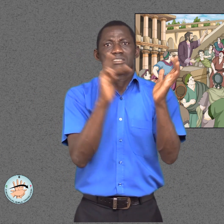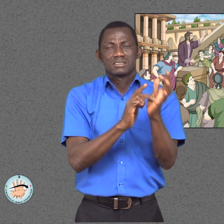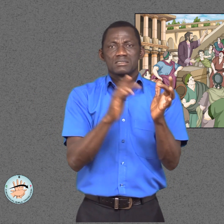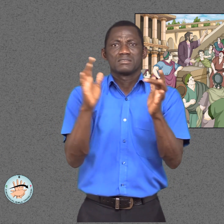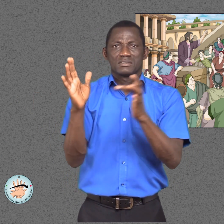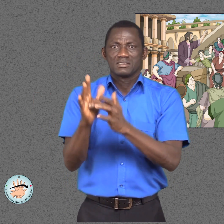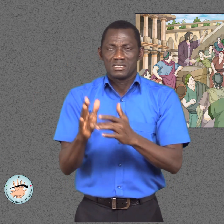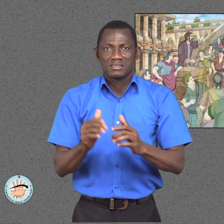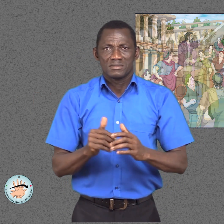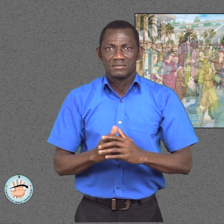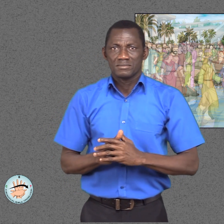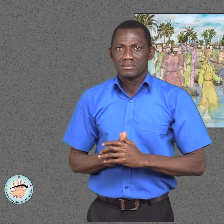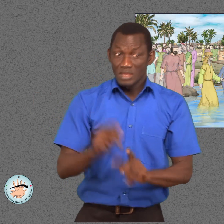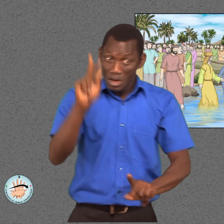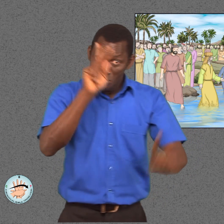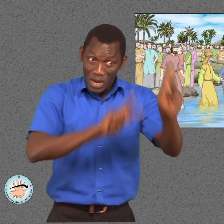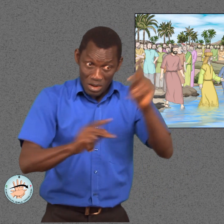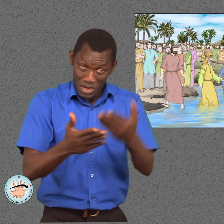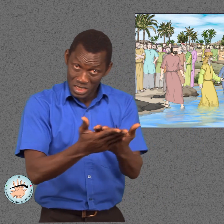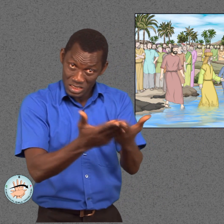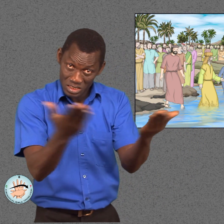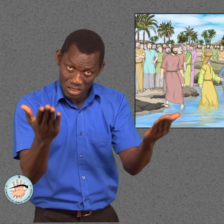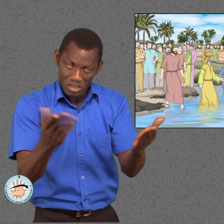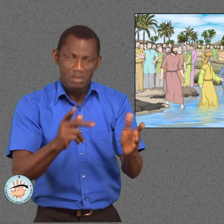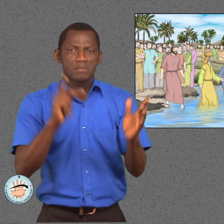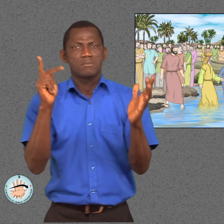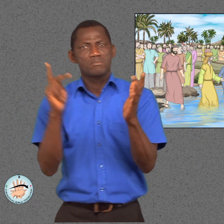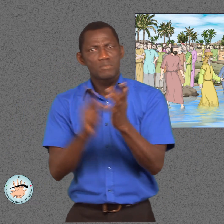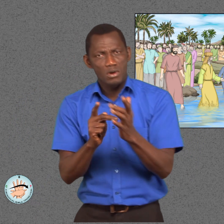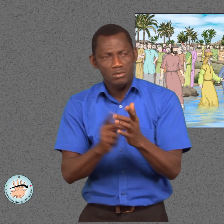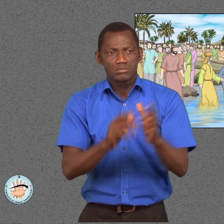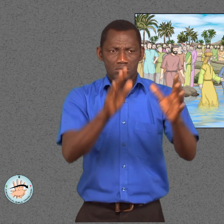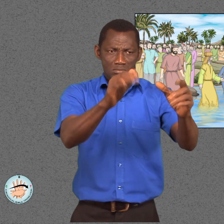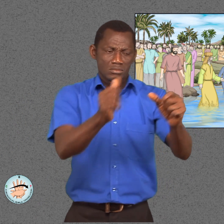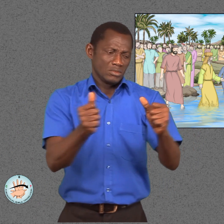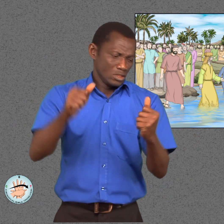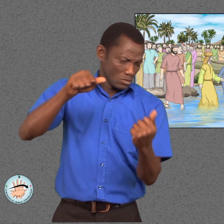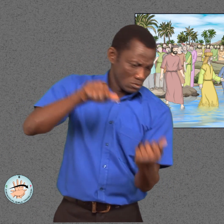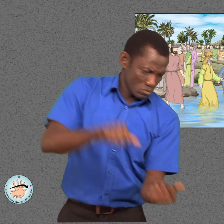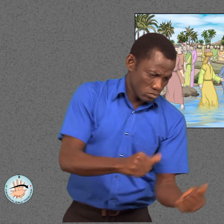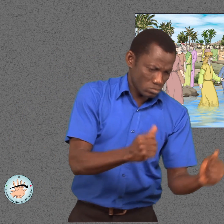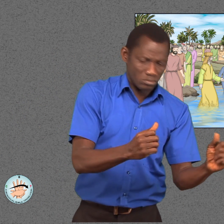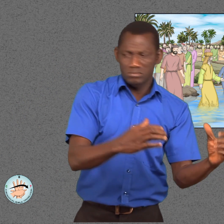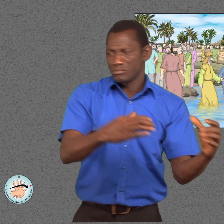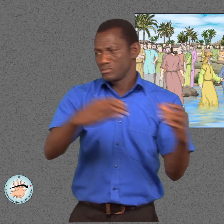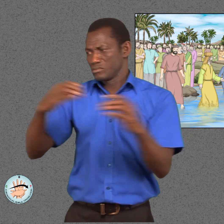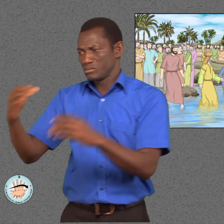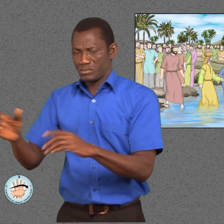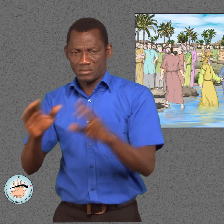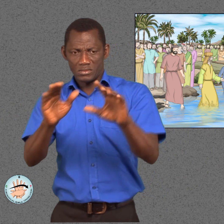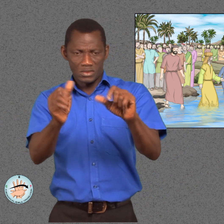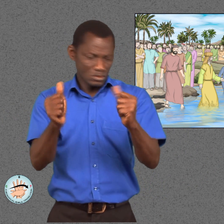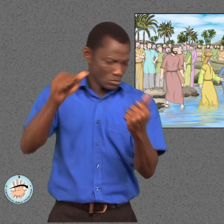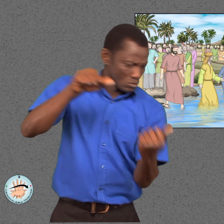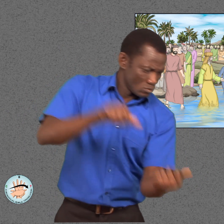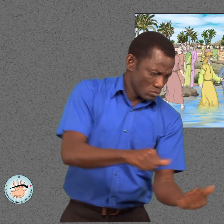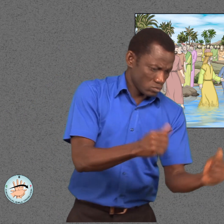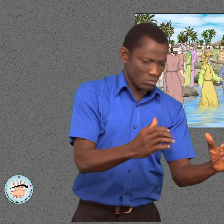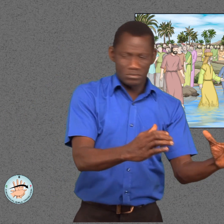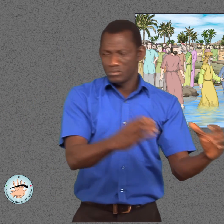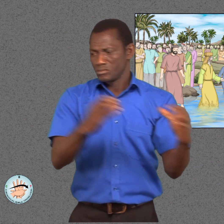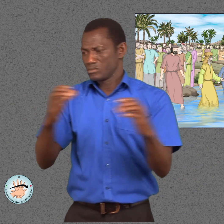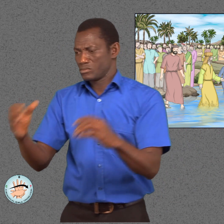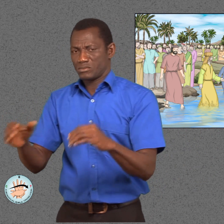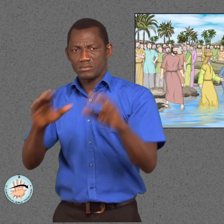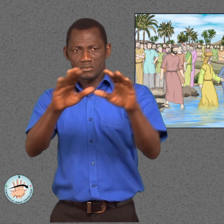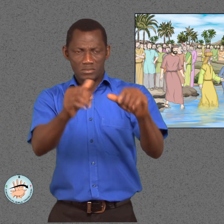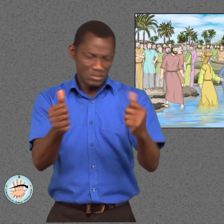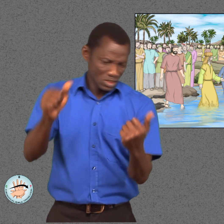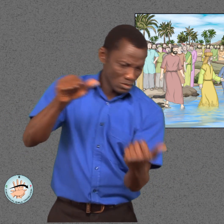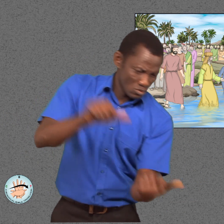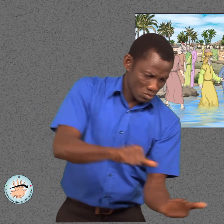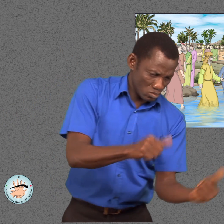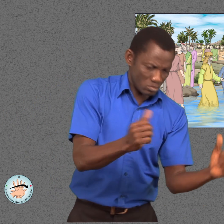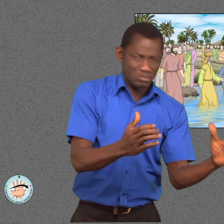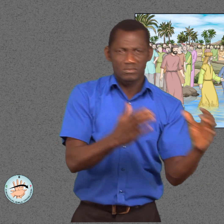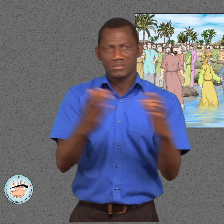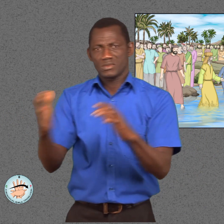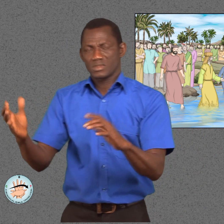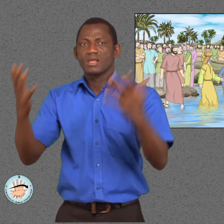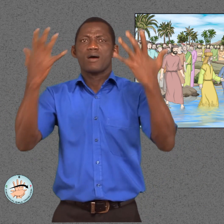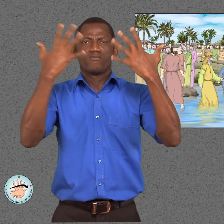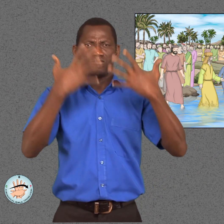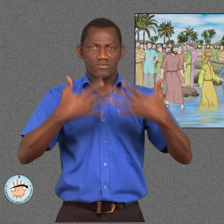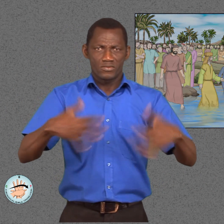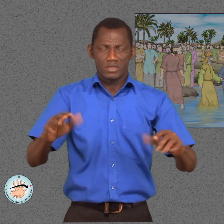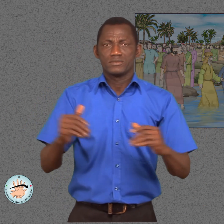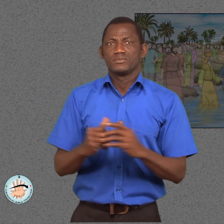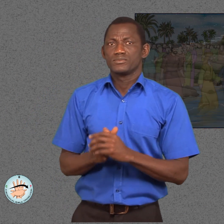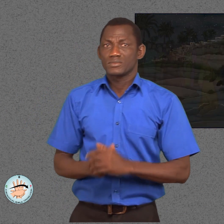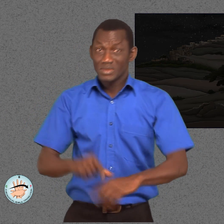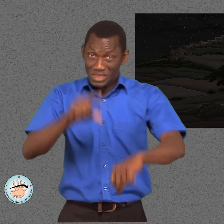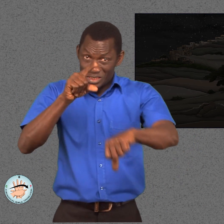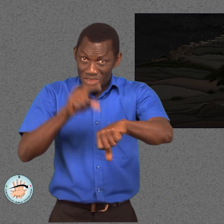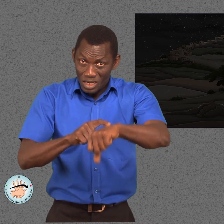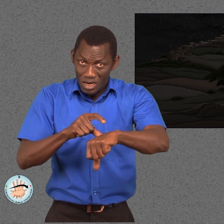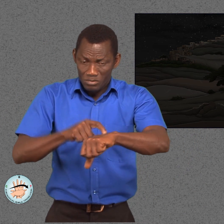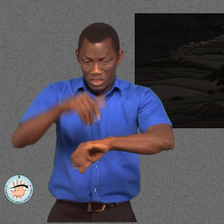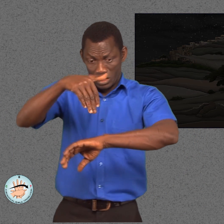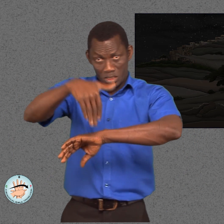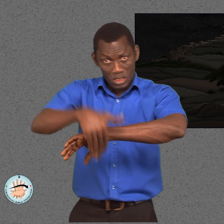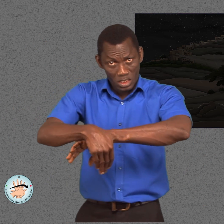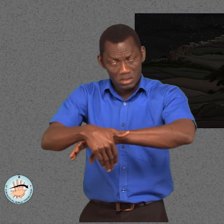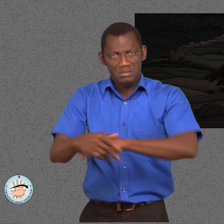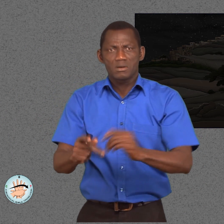And many of the Corinthians who heard the message believed and were baptized.